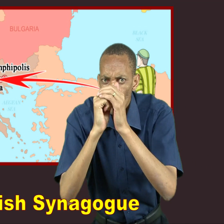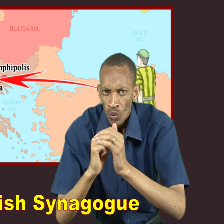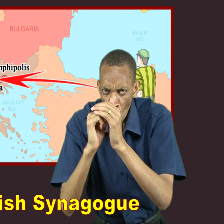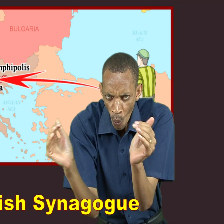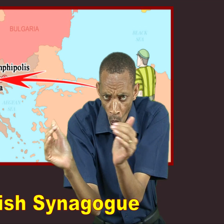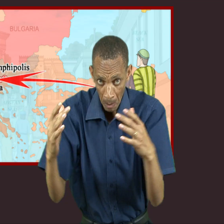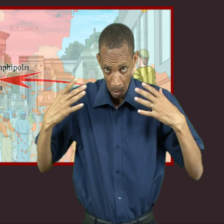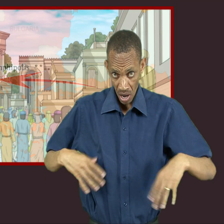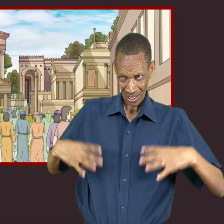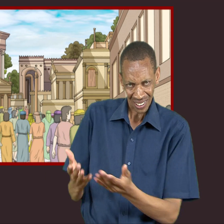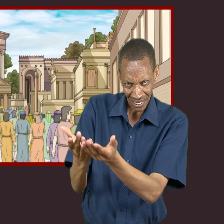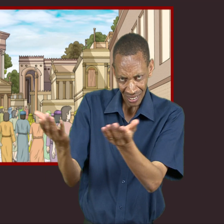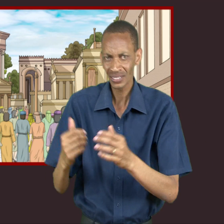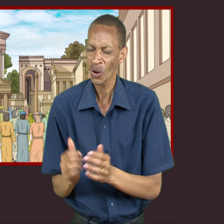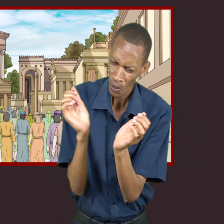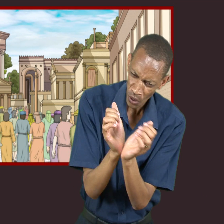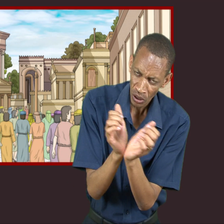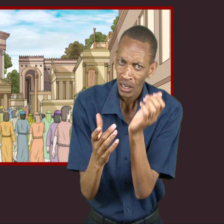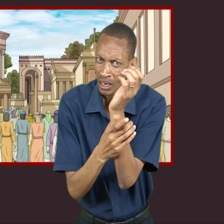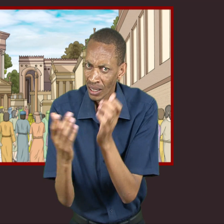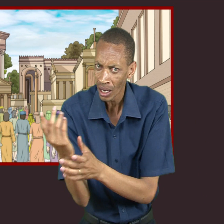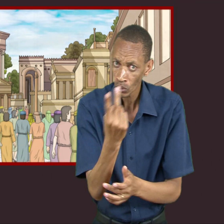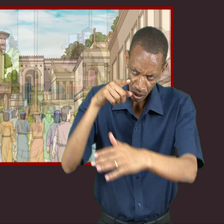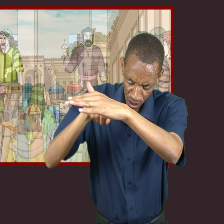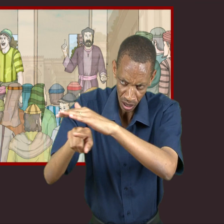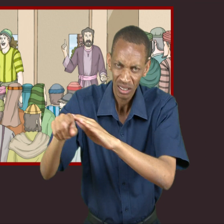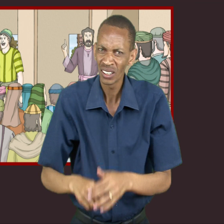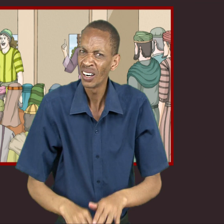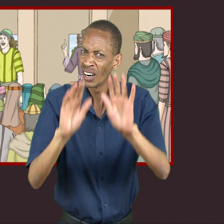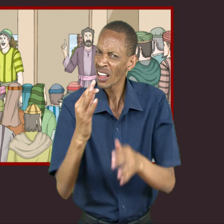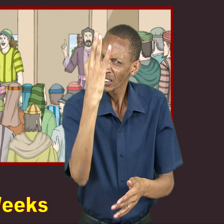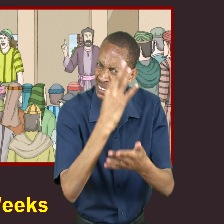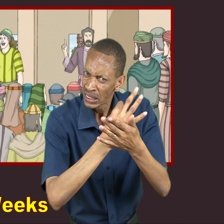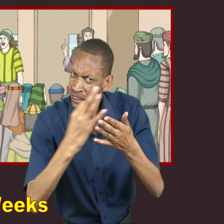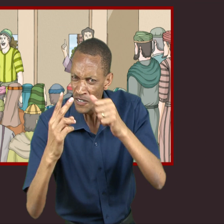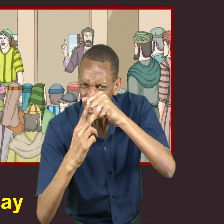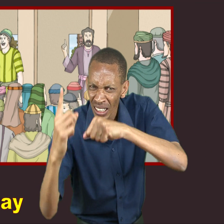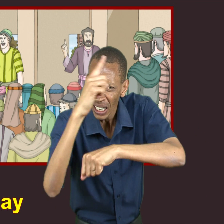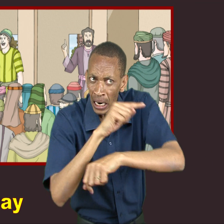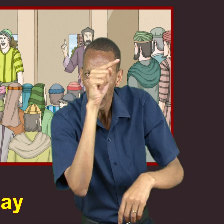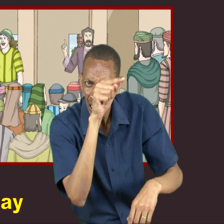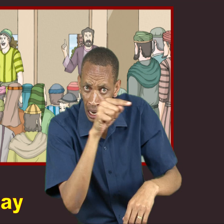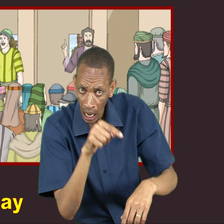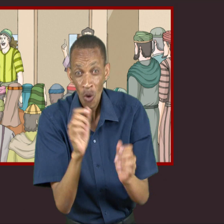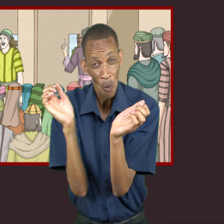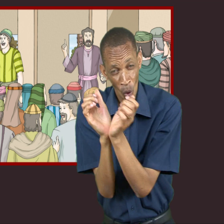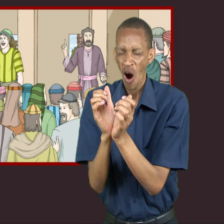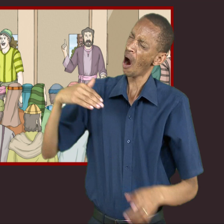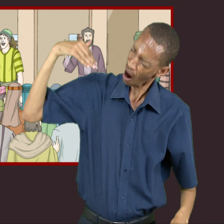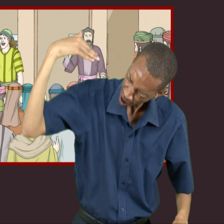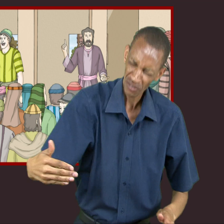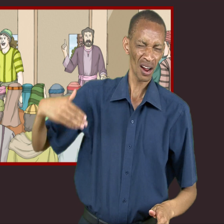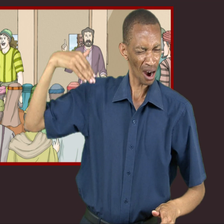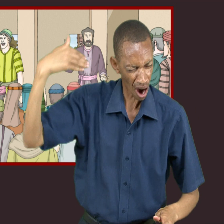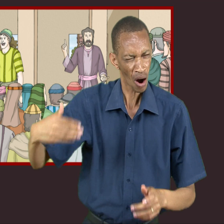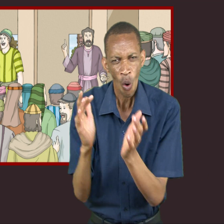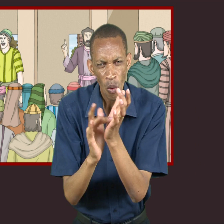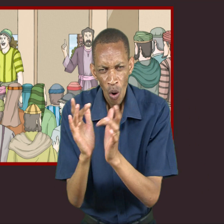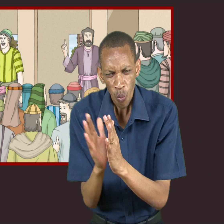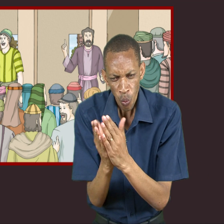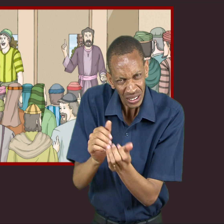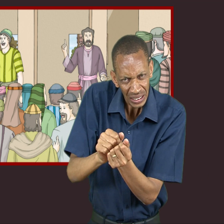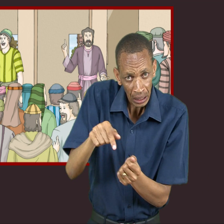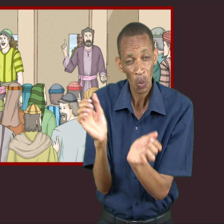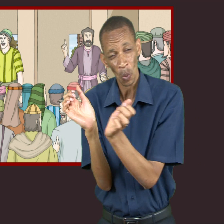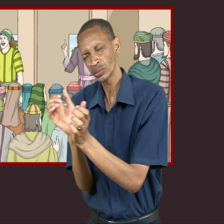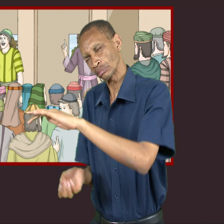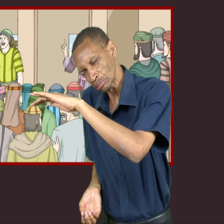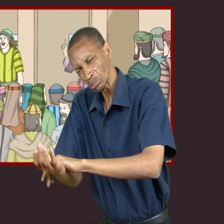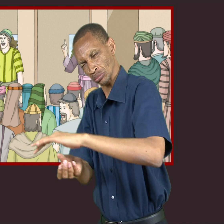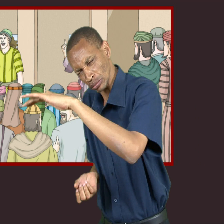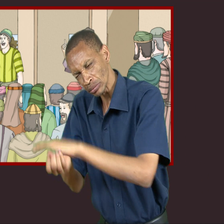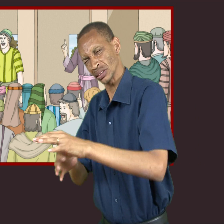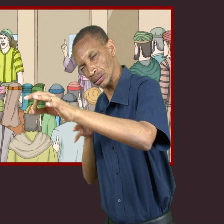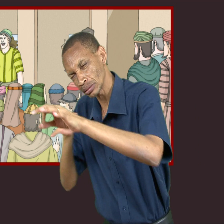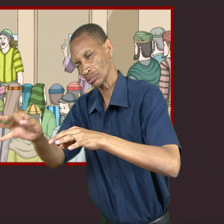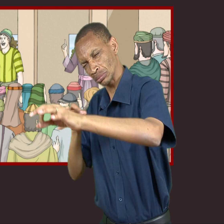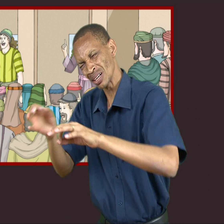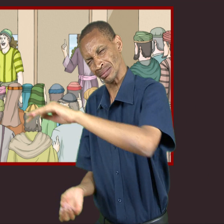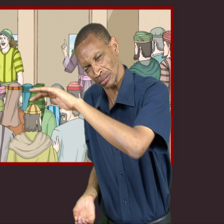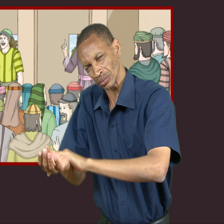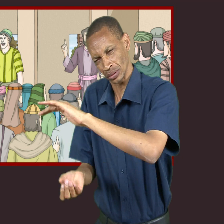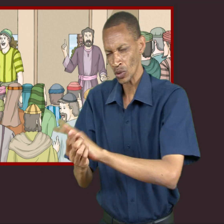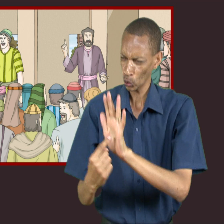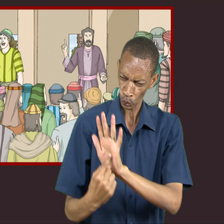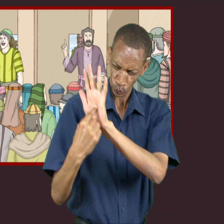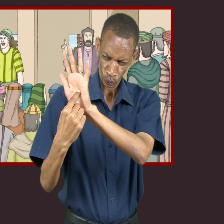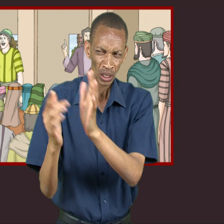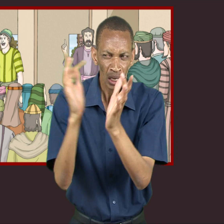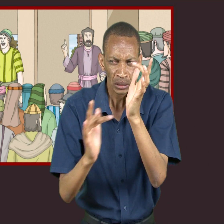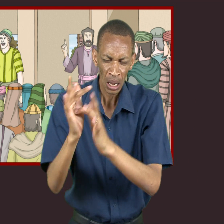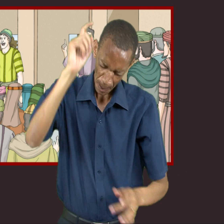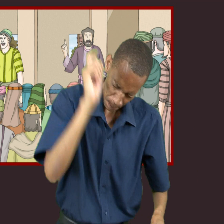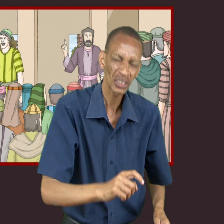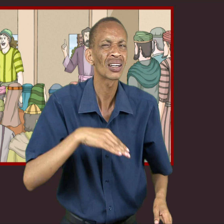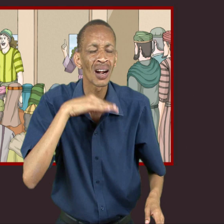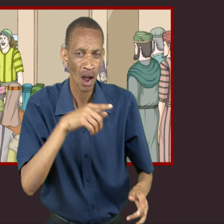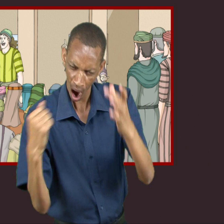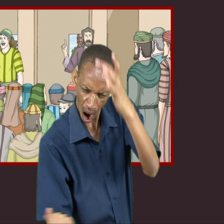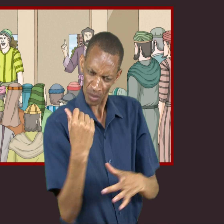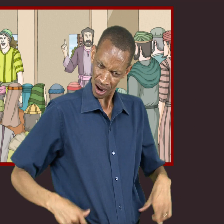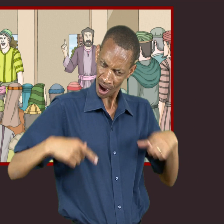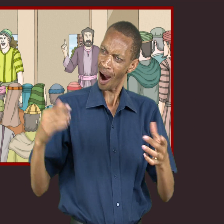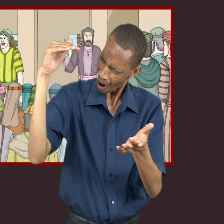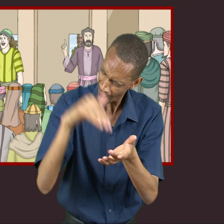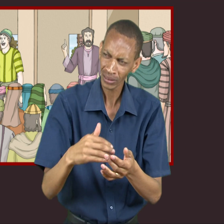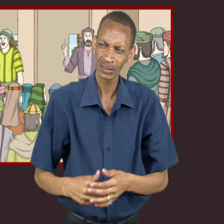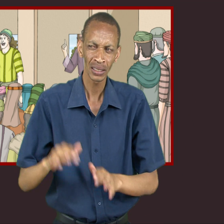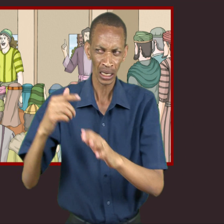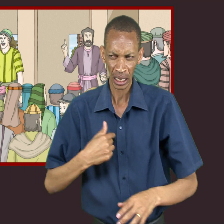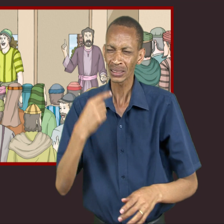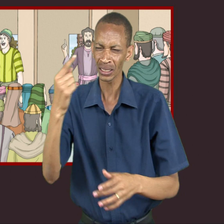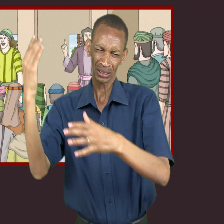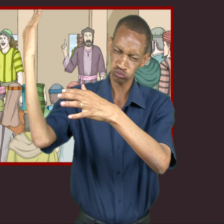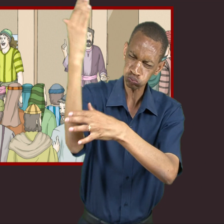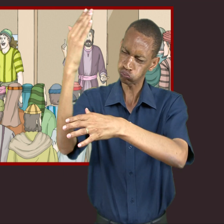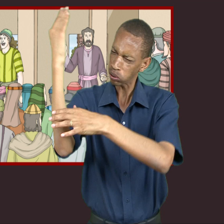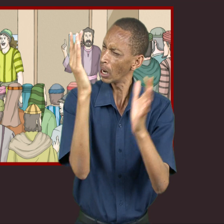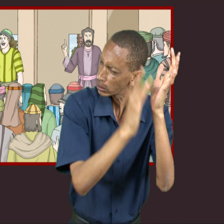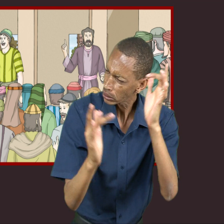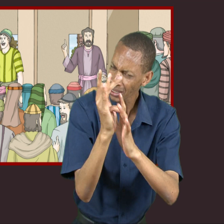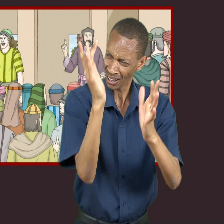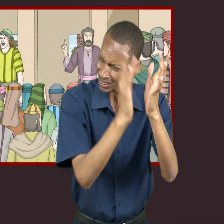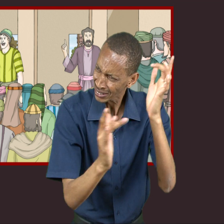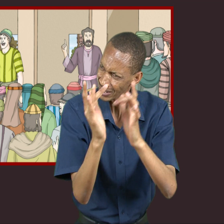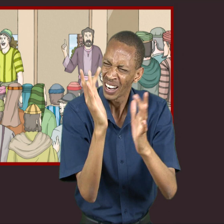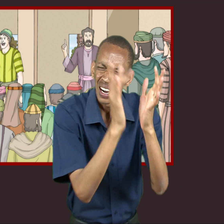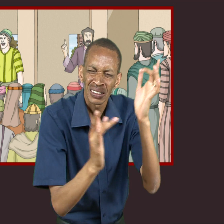As was his custom, Paul went into the synagogue, and on three Sabbaths he reasoned with them from the Scriptures, explaining and proving that the Christ had to suffer and rise from the dead.